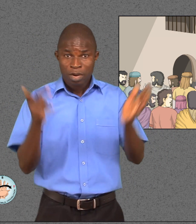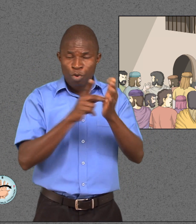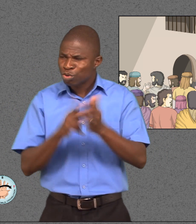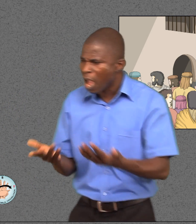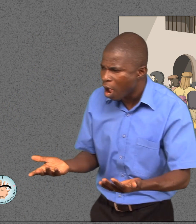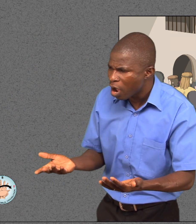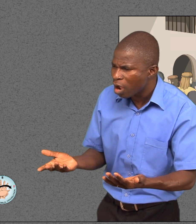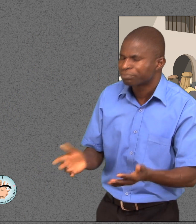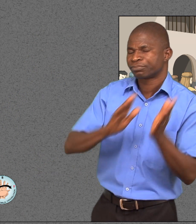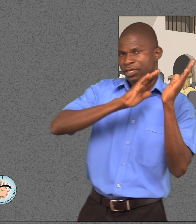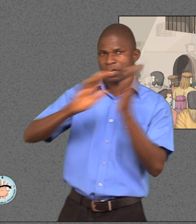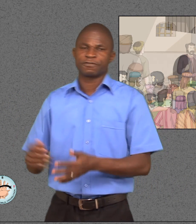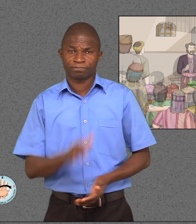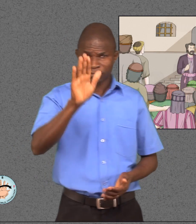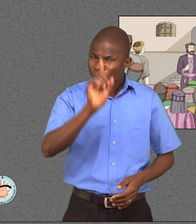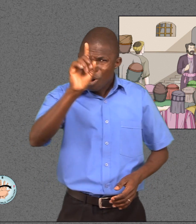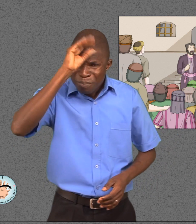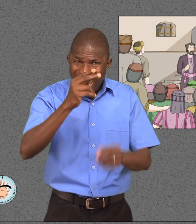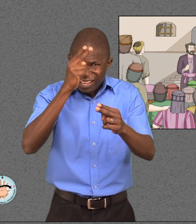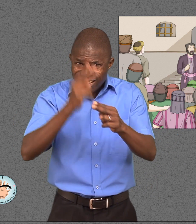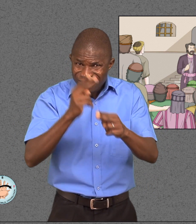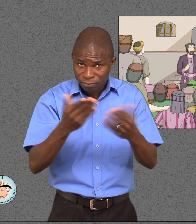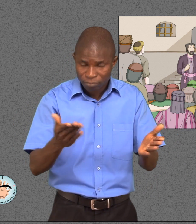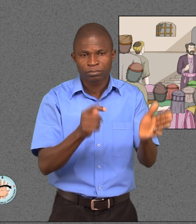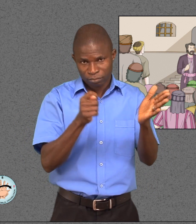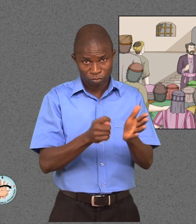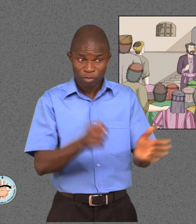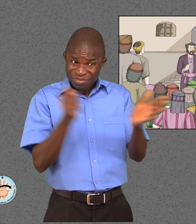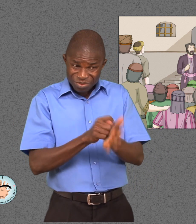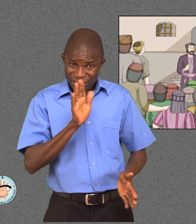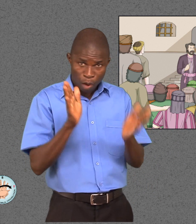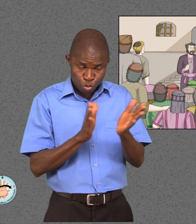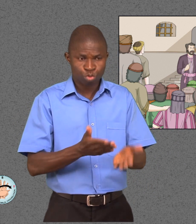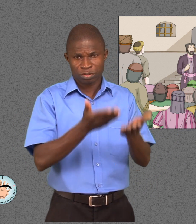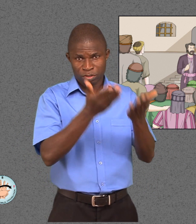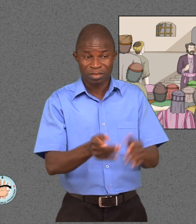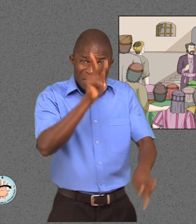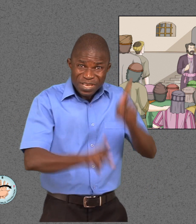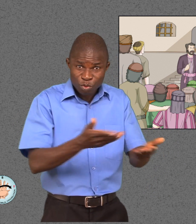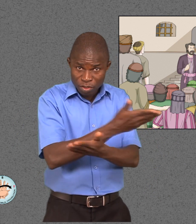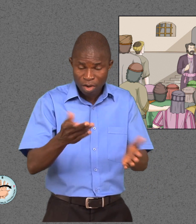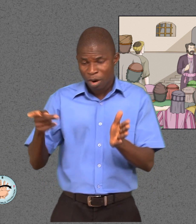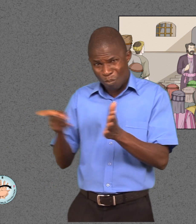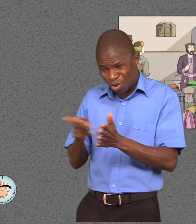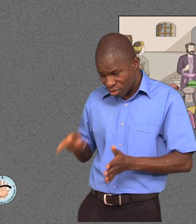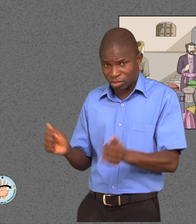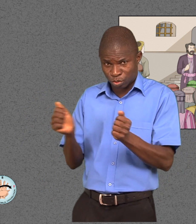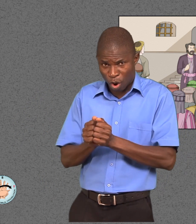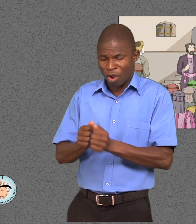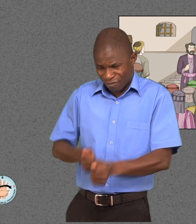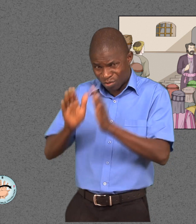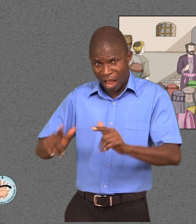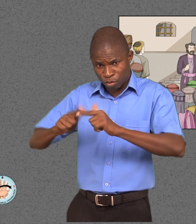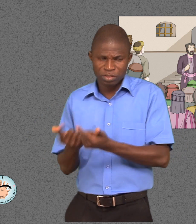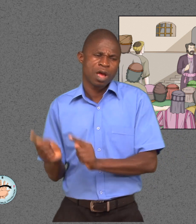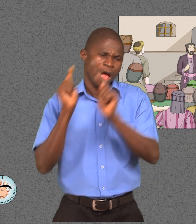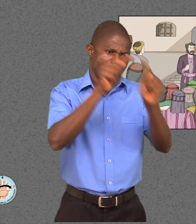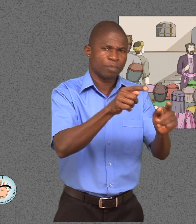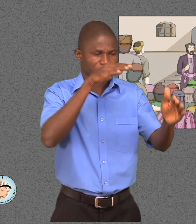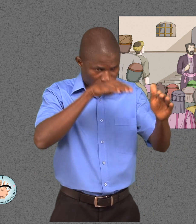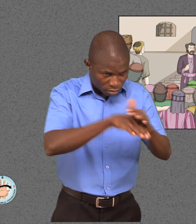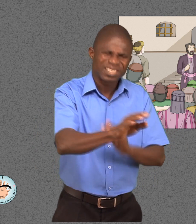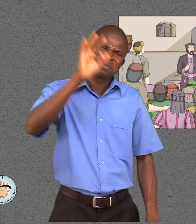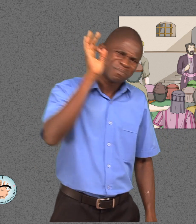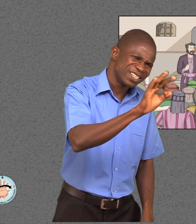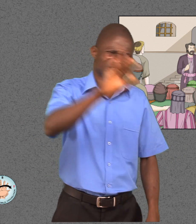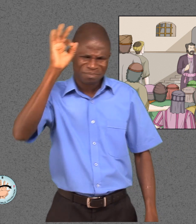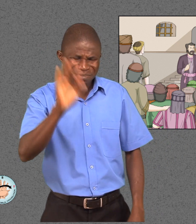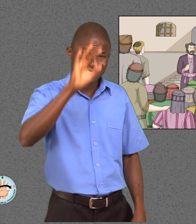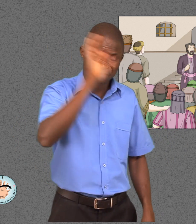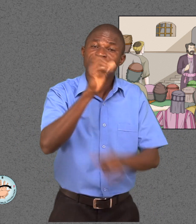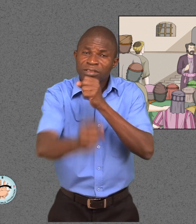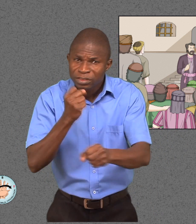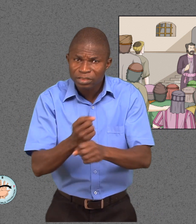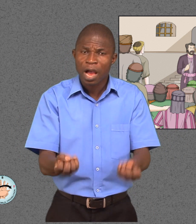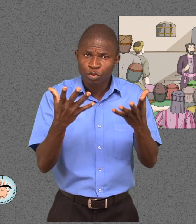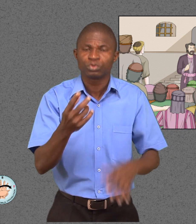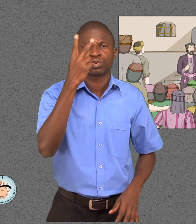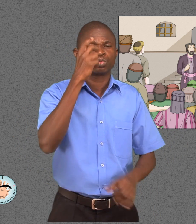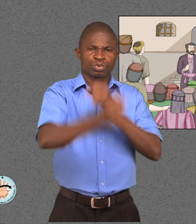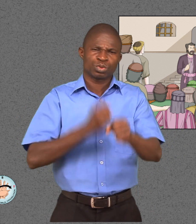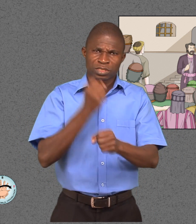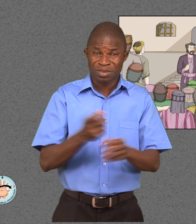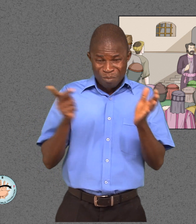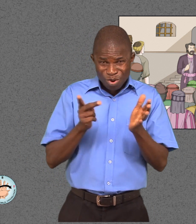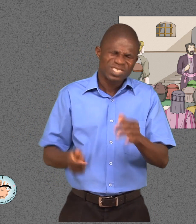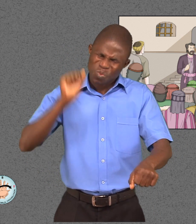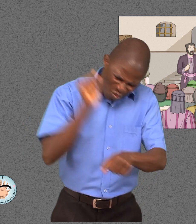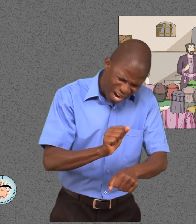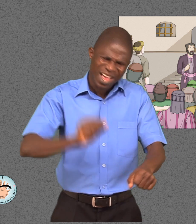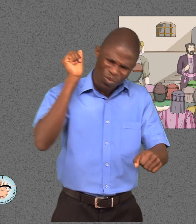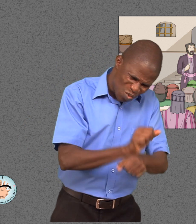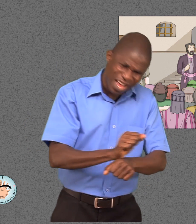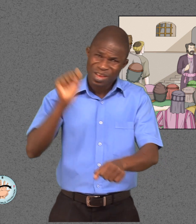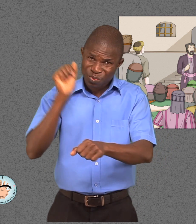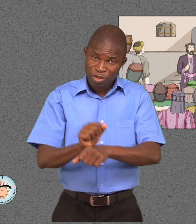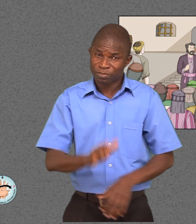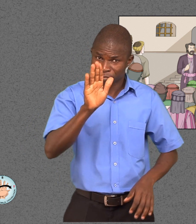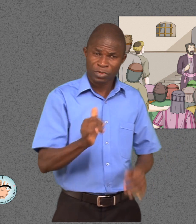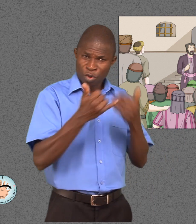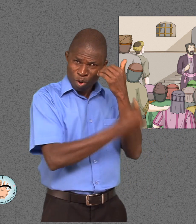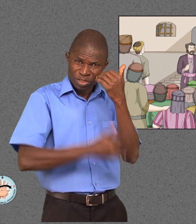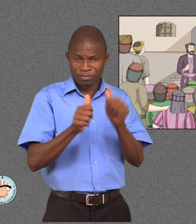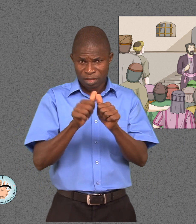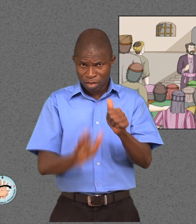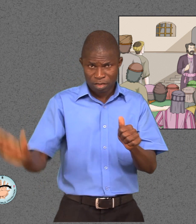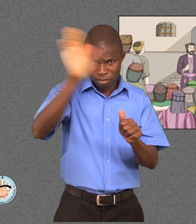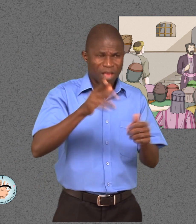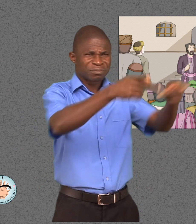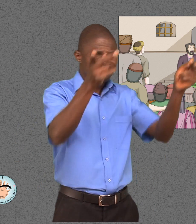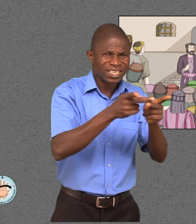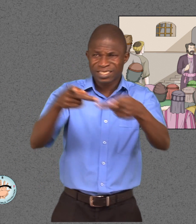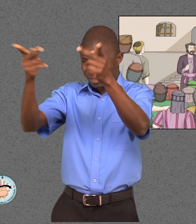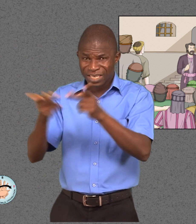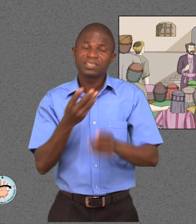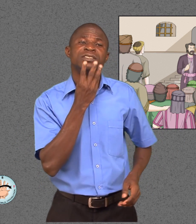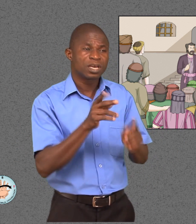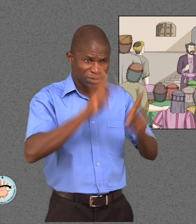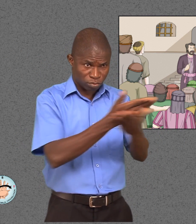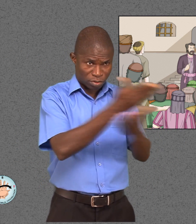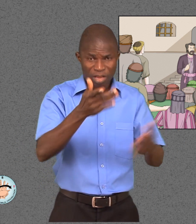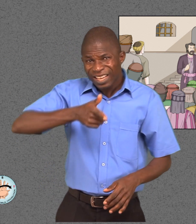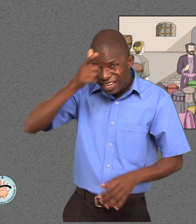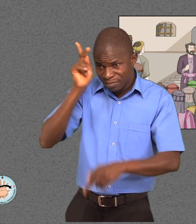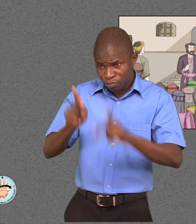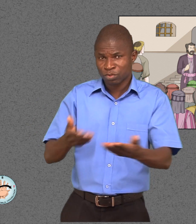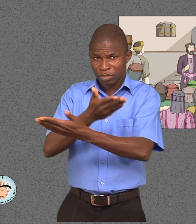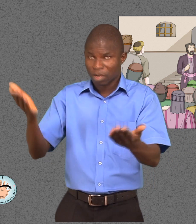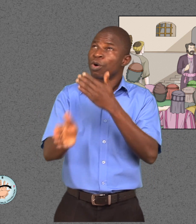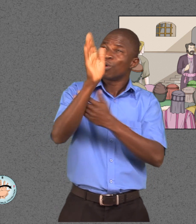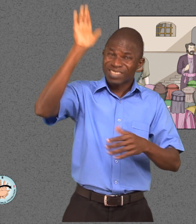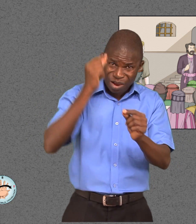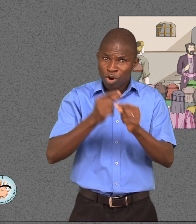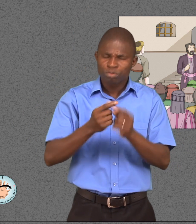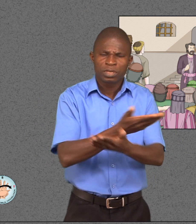But when some of them stubbornly refused to believe and publicly maligned the Way, Paul took his disciples and left the synagogue to conduct daily discussions in the lecture hall of Tyrannus.